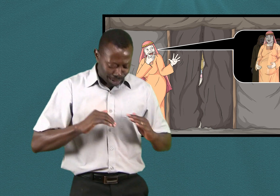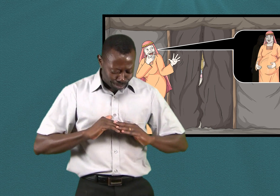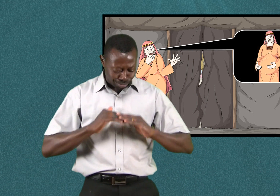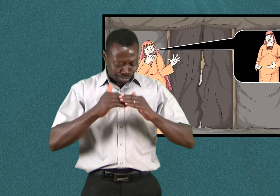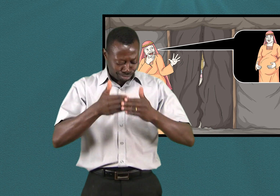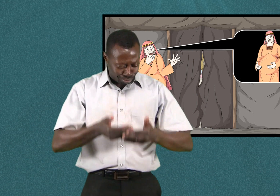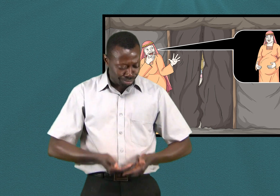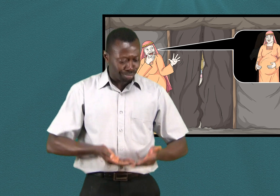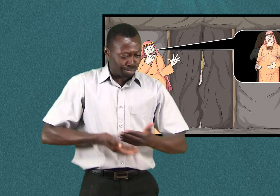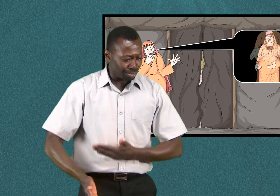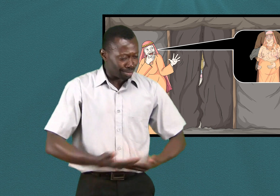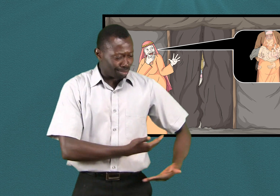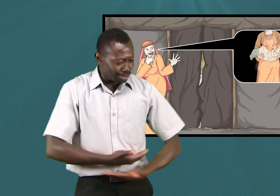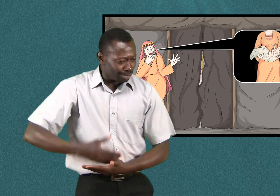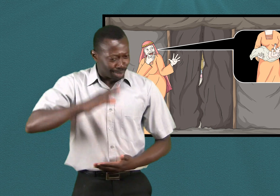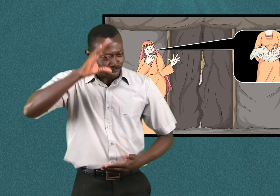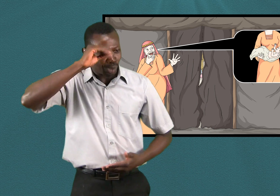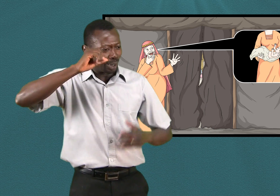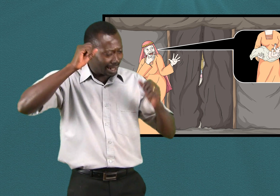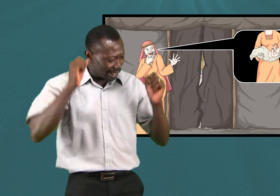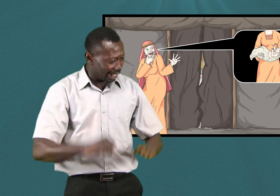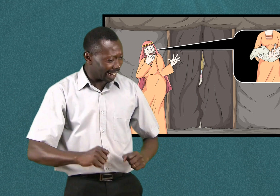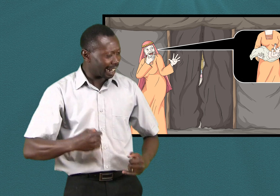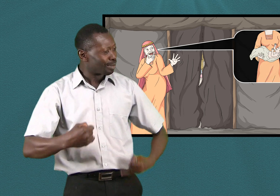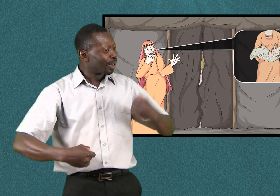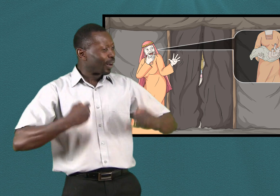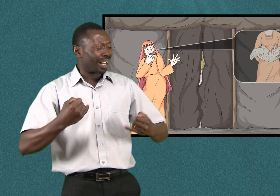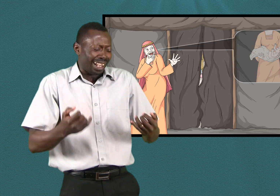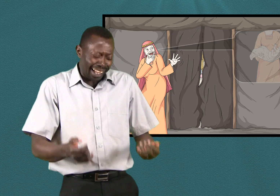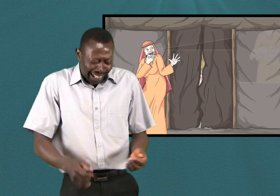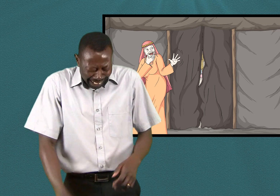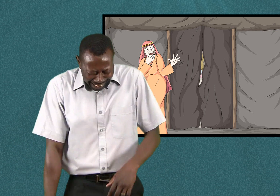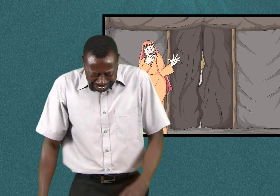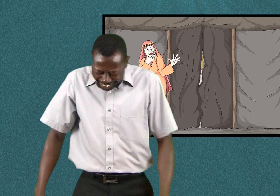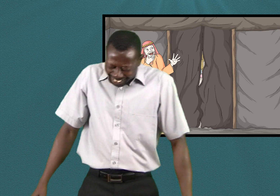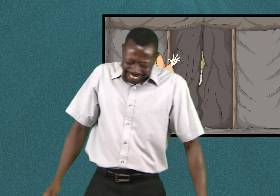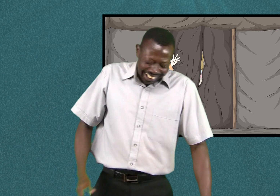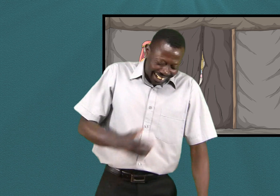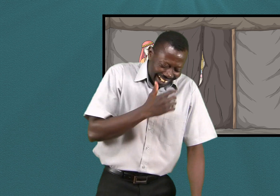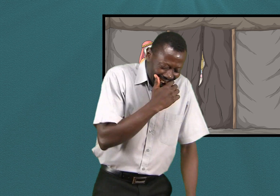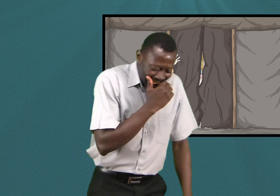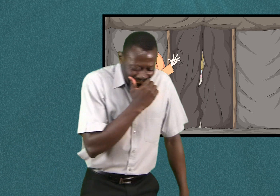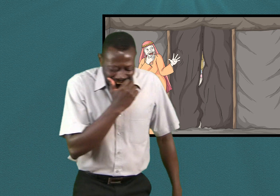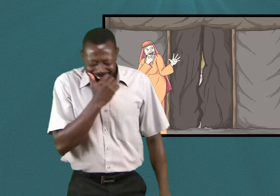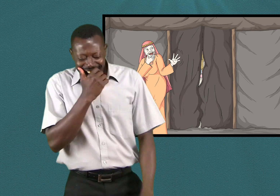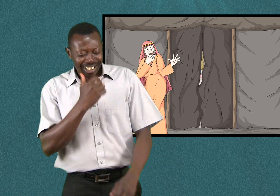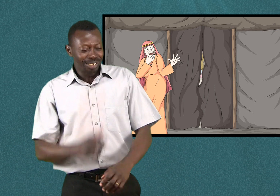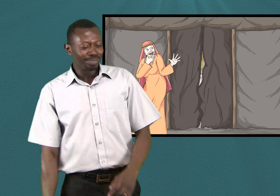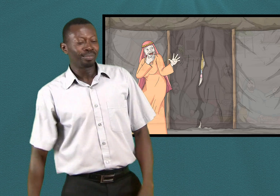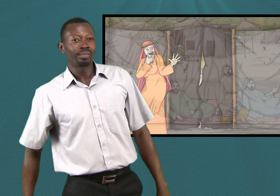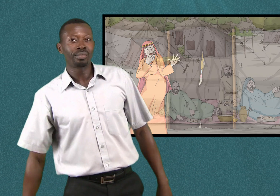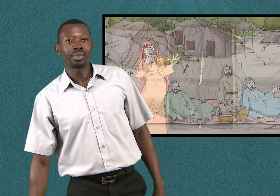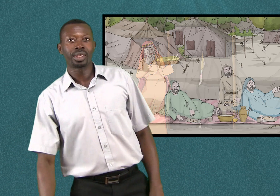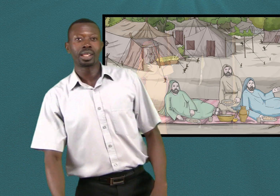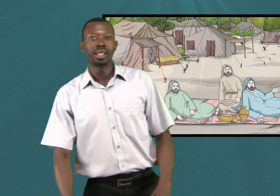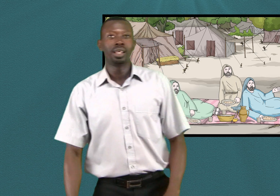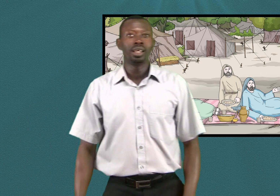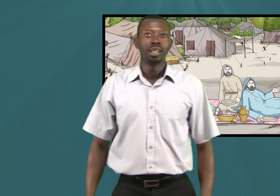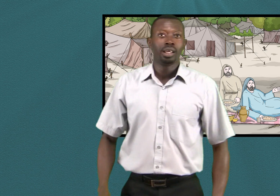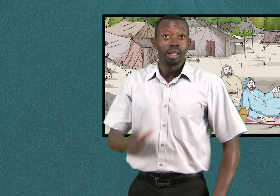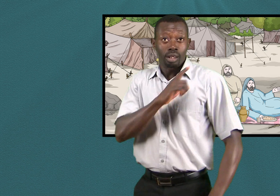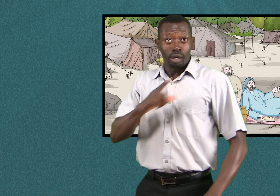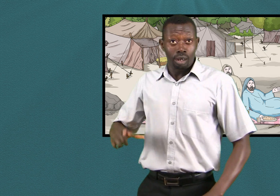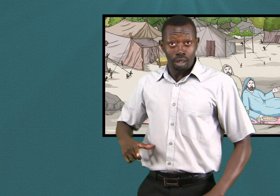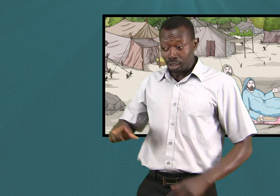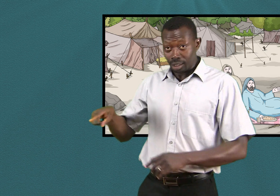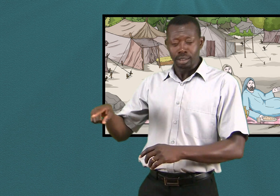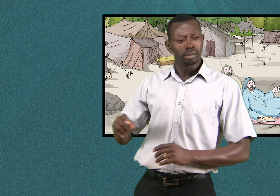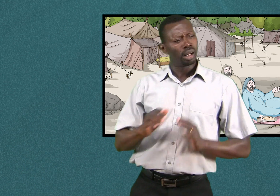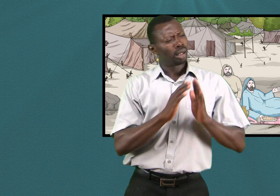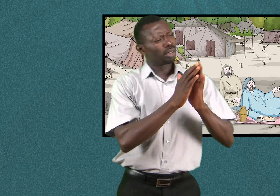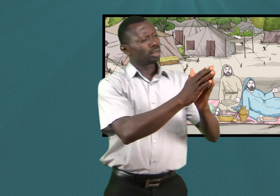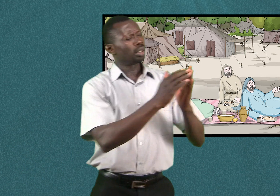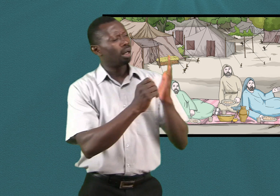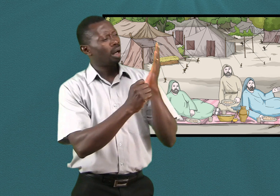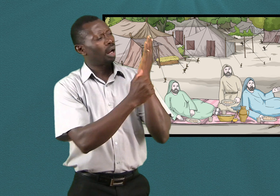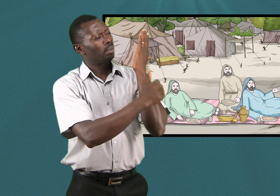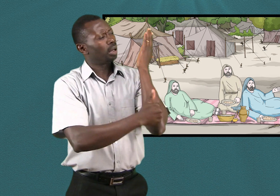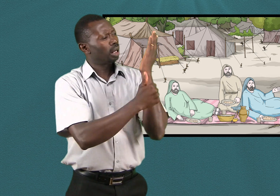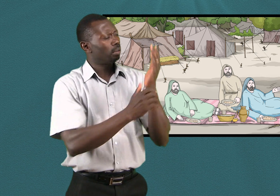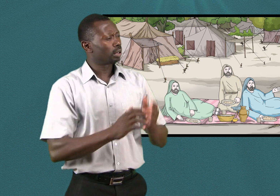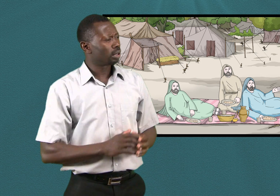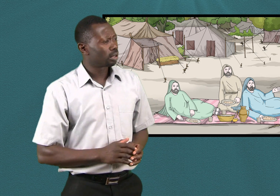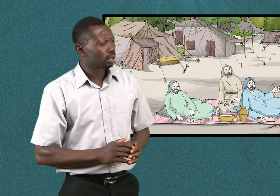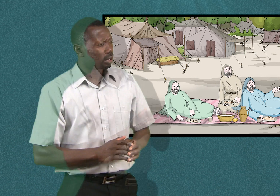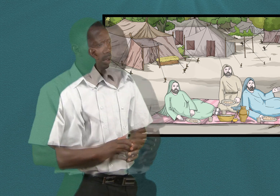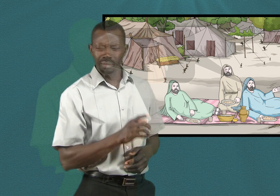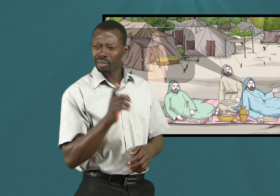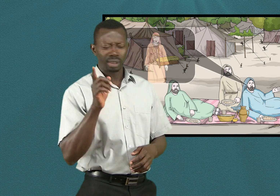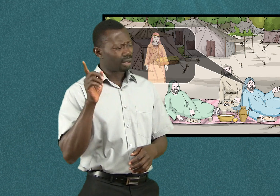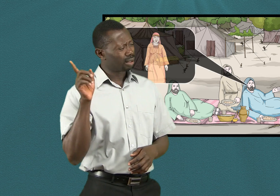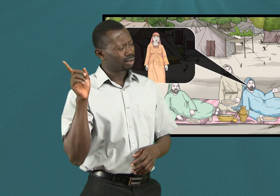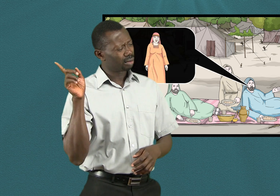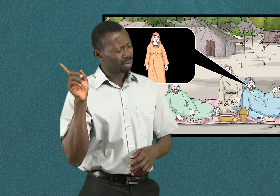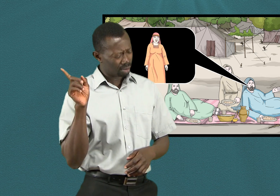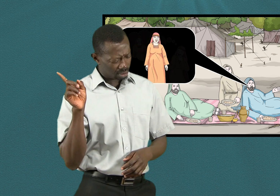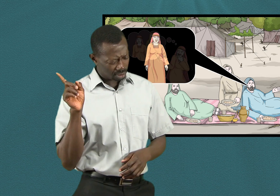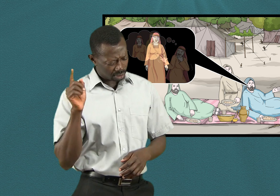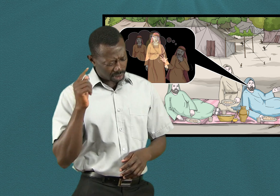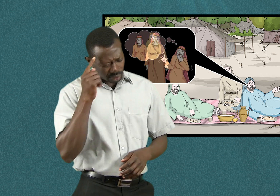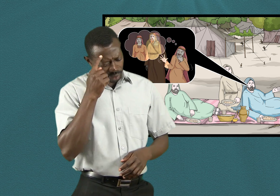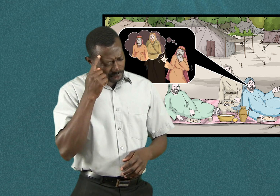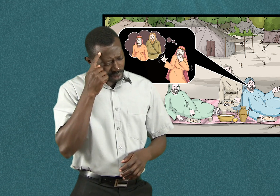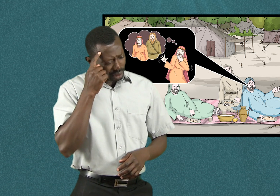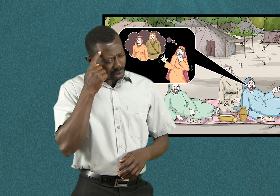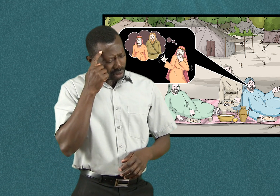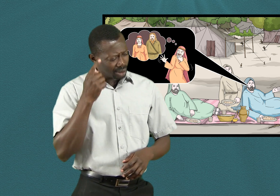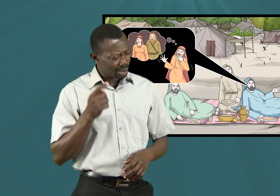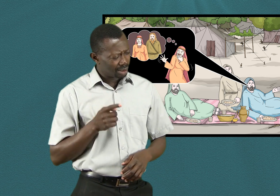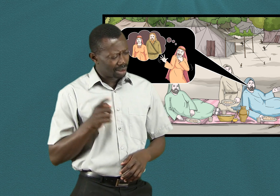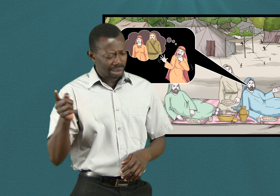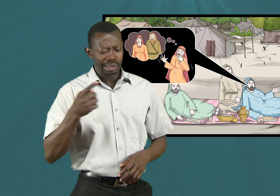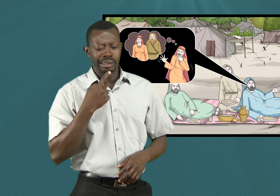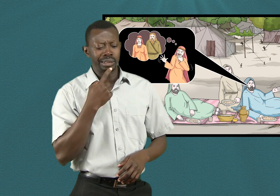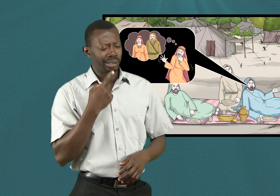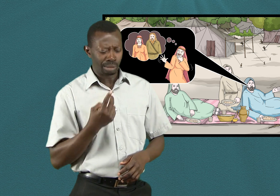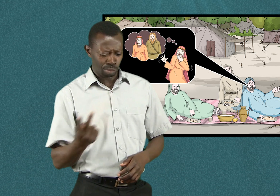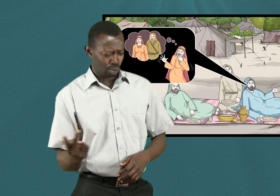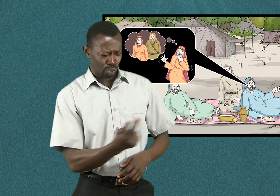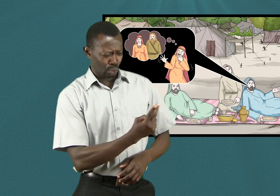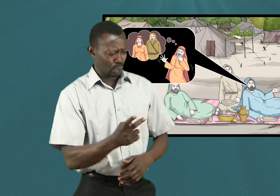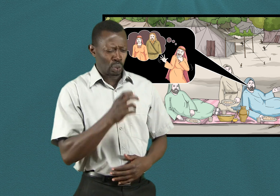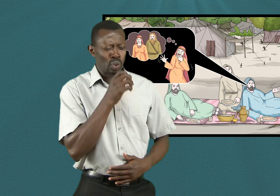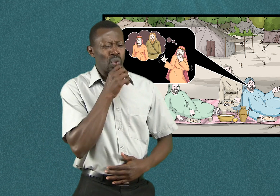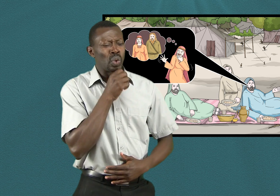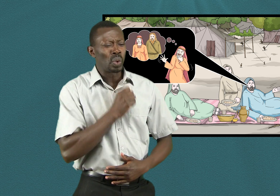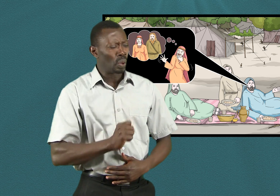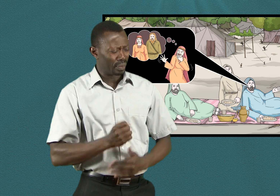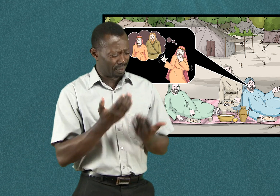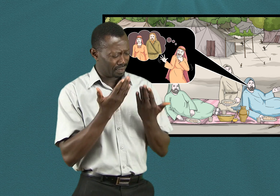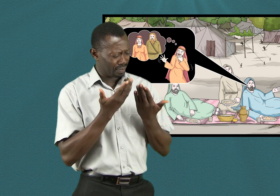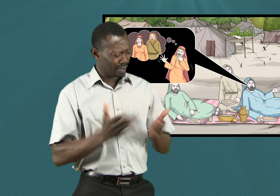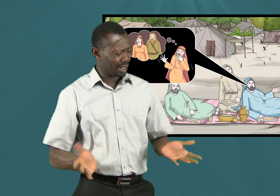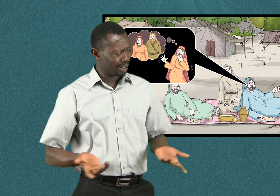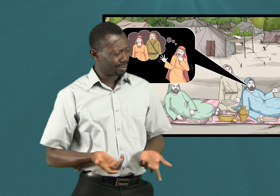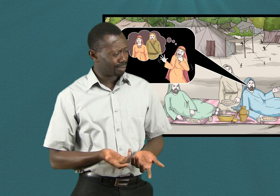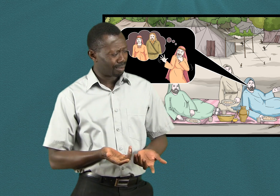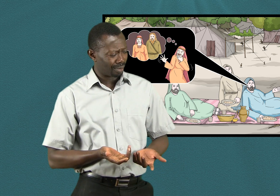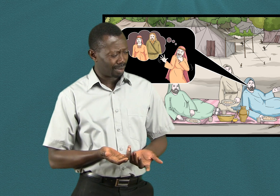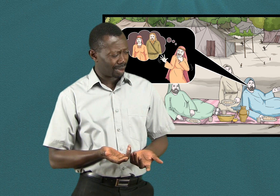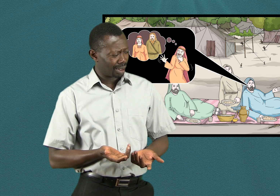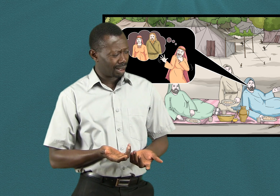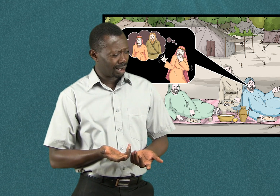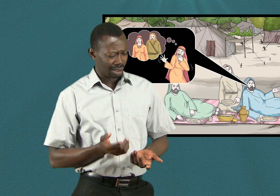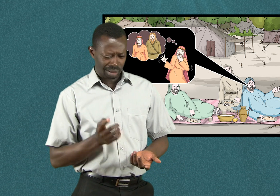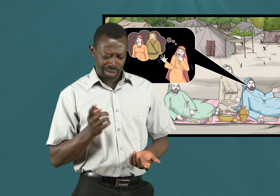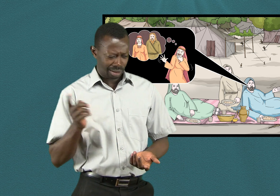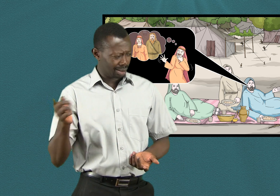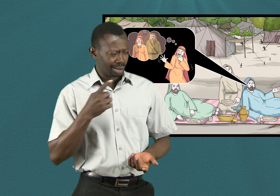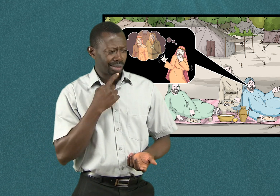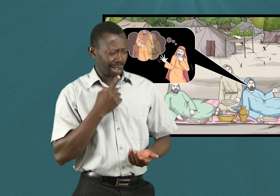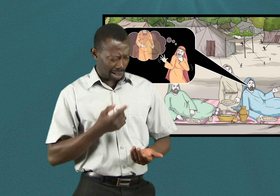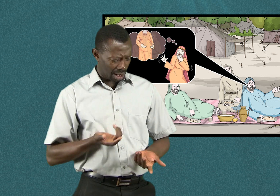So she laughed to herself, saying, “After I am worn out and my master is old, will I now have this pleasure?”